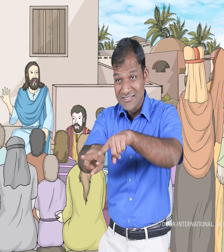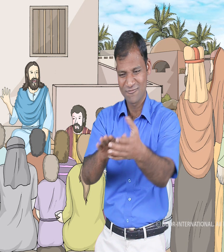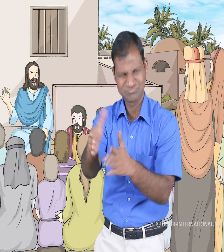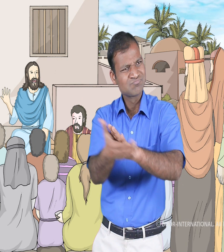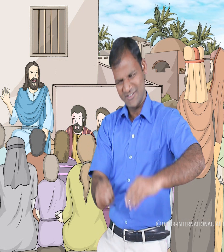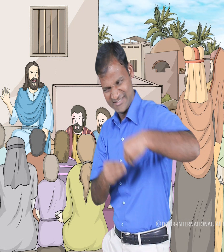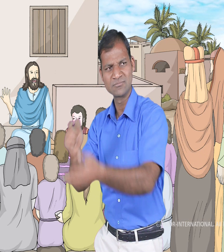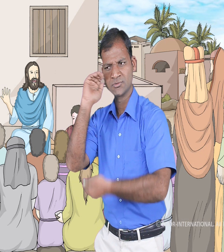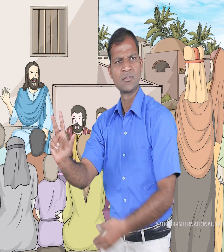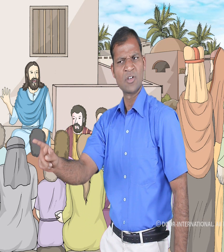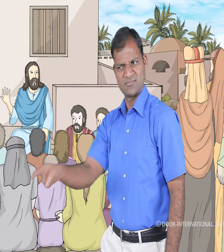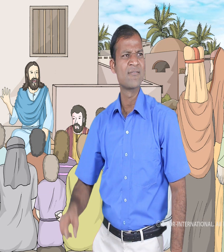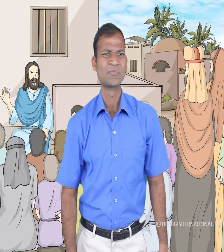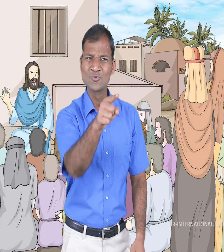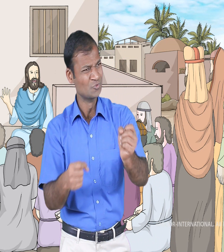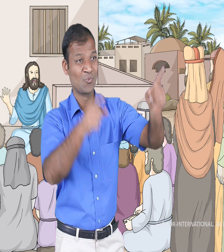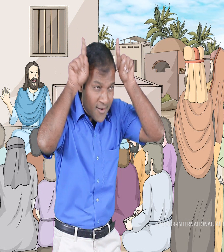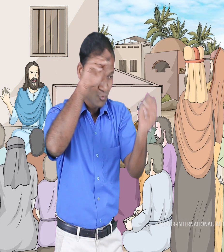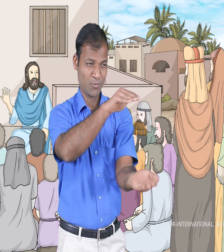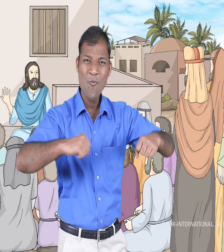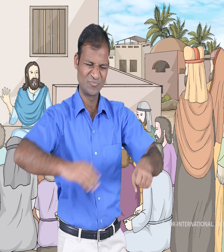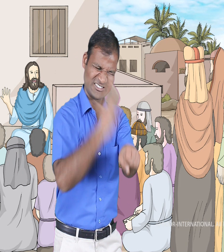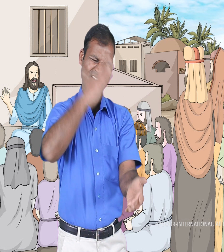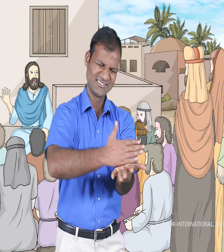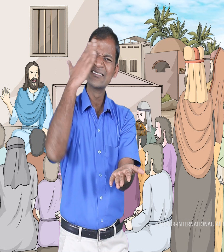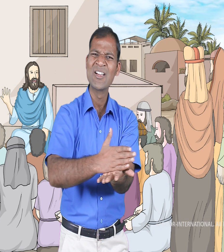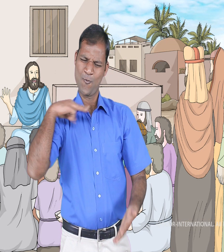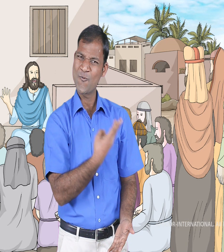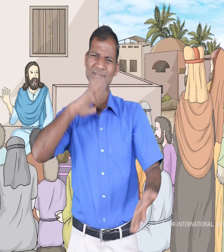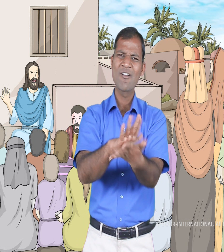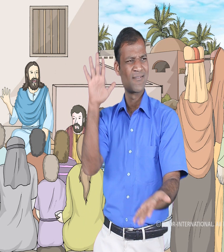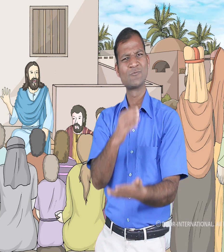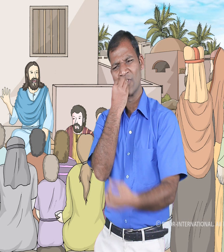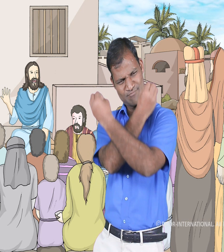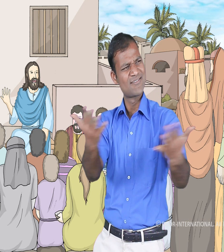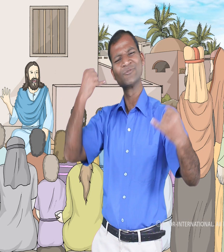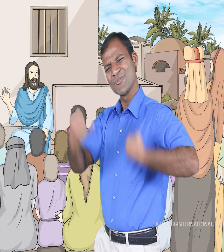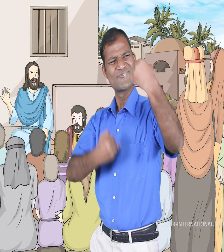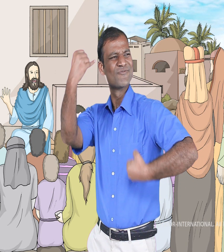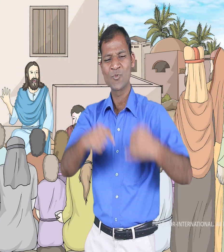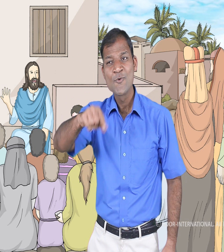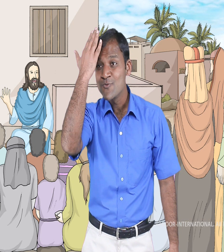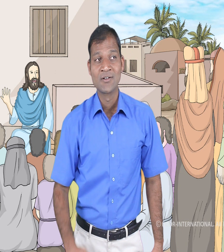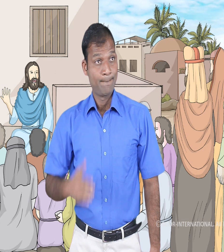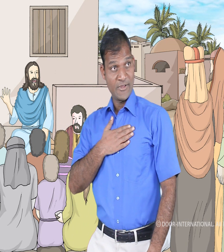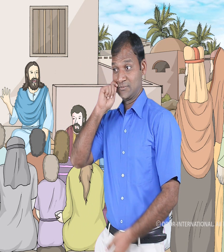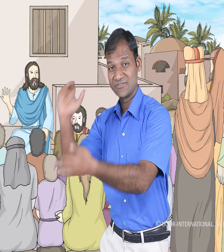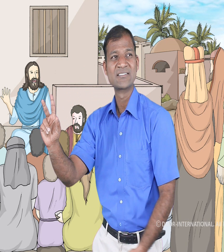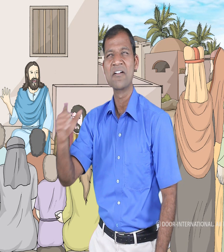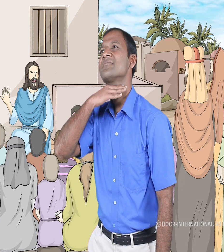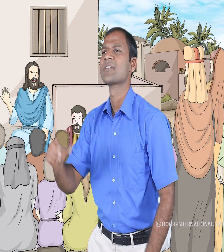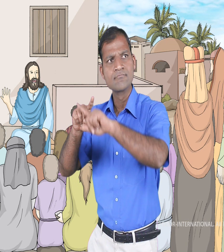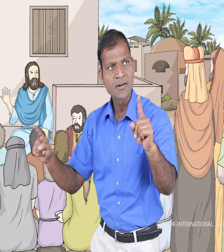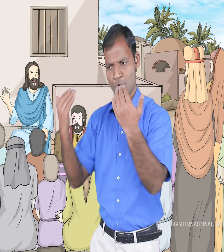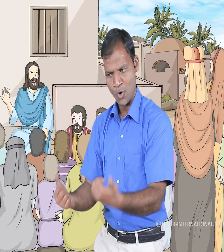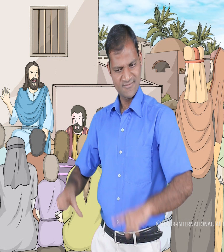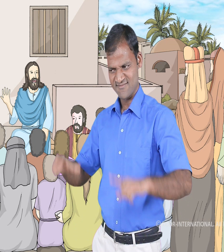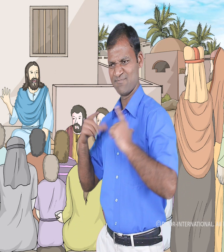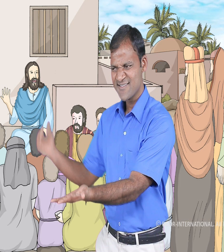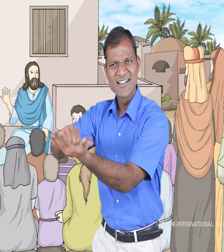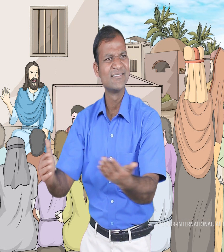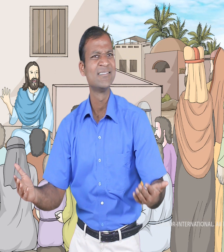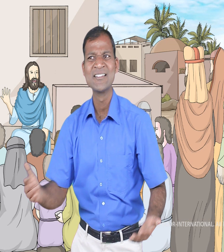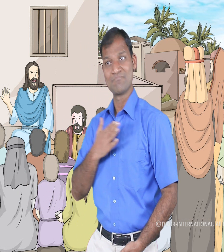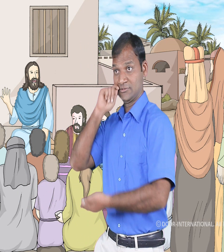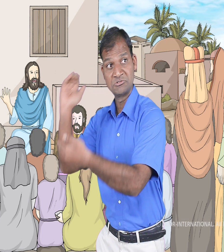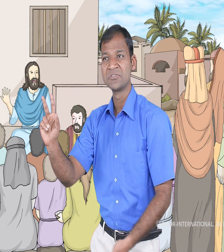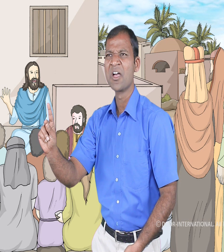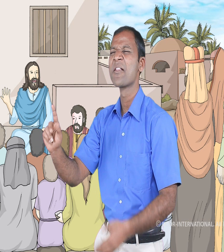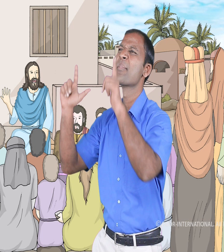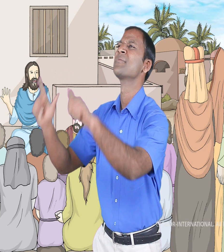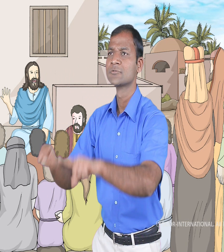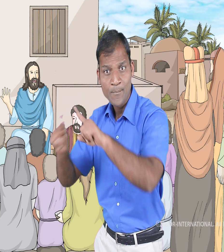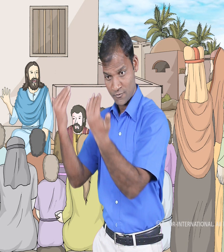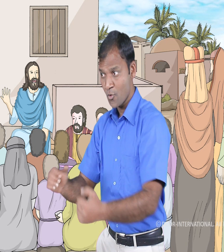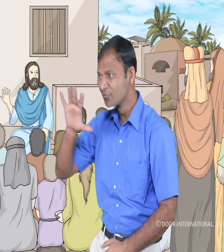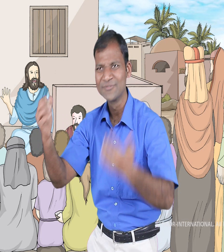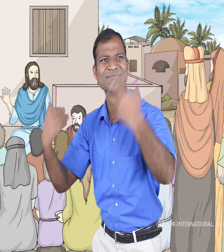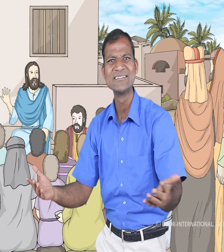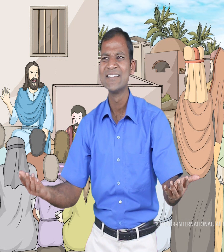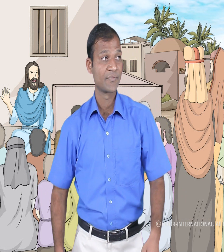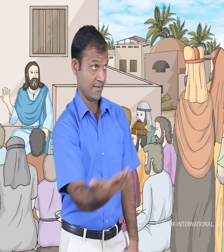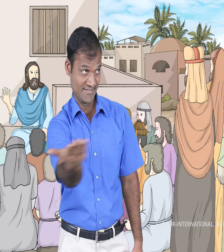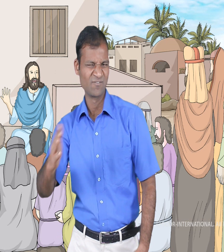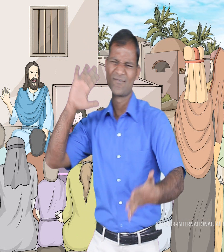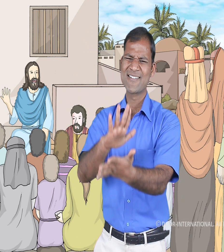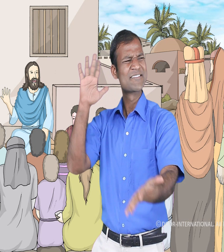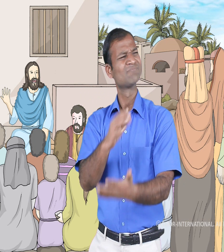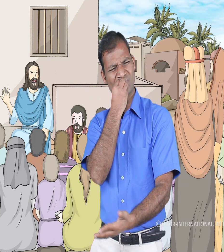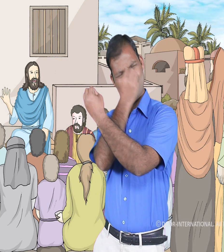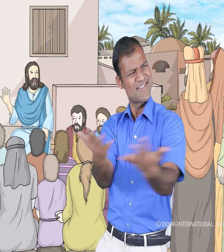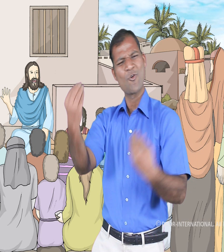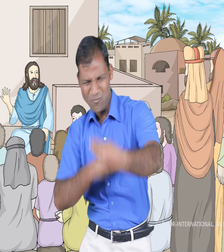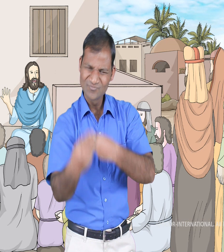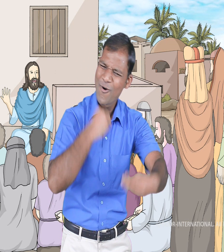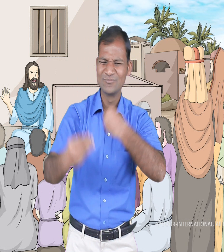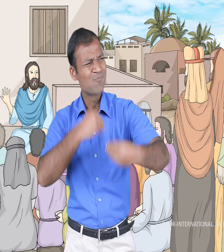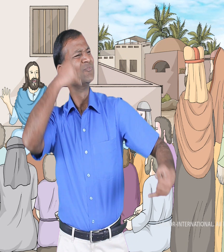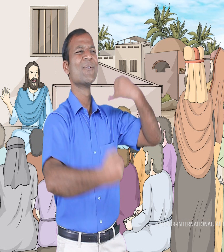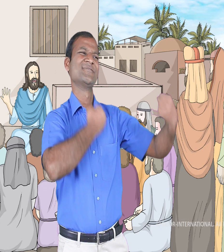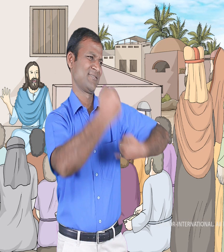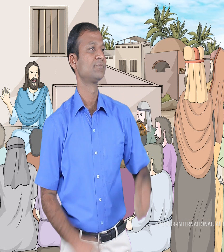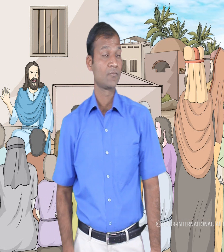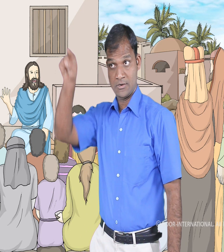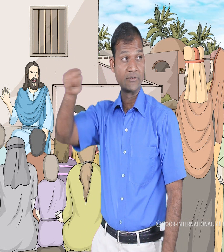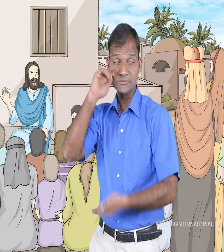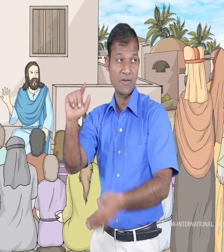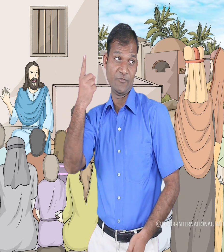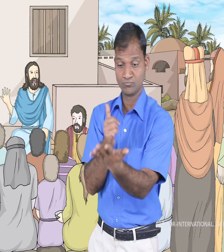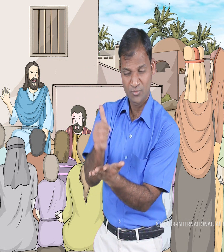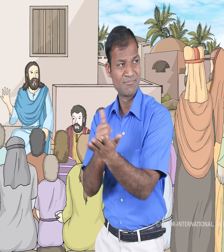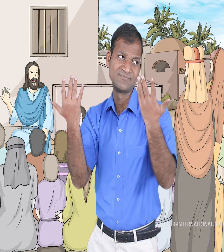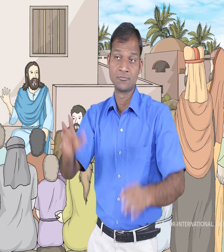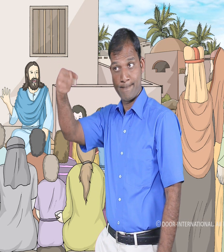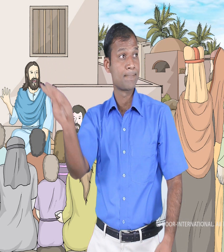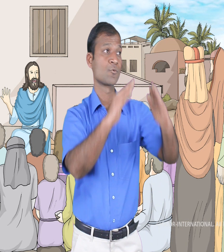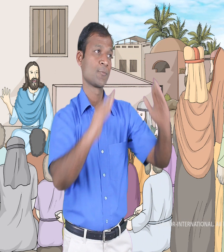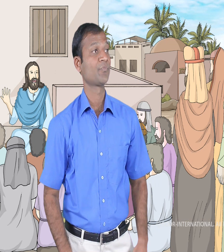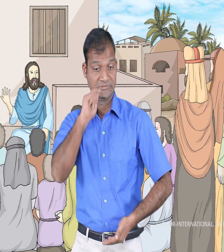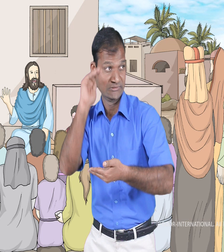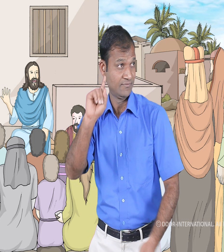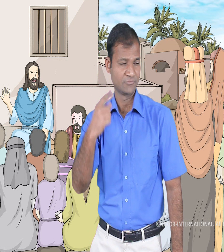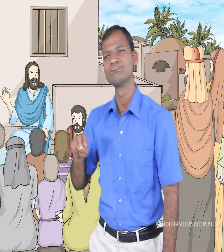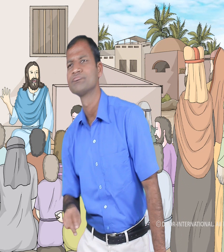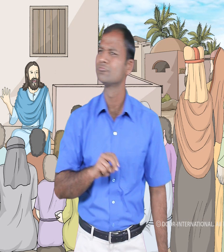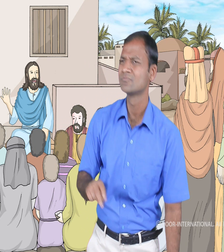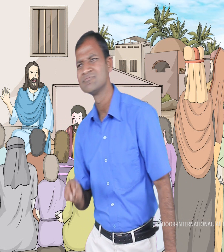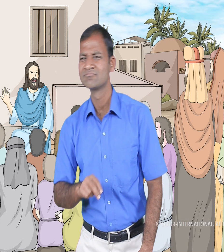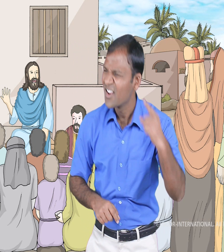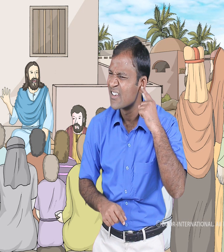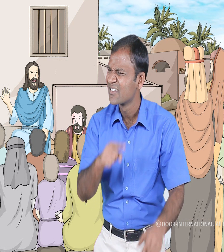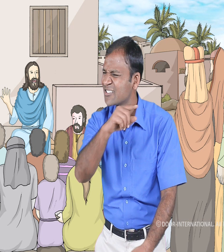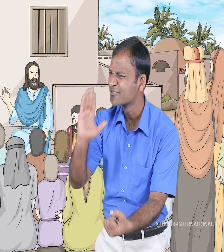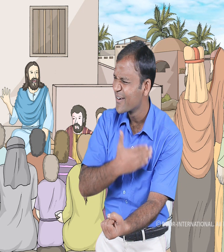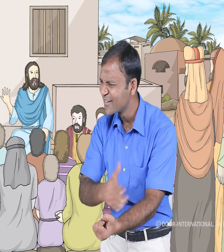Put a ring on his finger and sandals on his feet. Bring the fattened calf and kill it. Let us feast and celebrate. For this son of mine was dead and is alive again! He was lost and is found!’ So they began to celebrate.